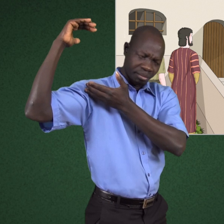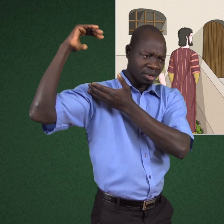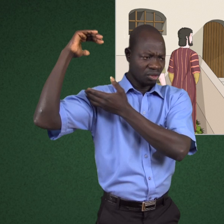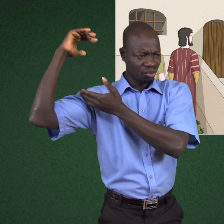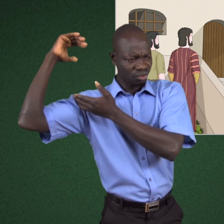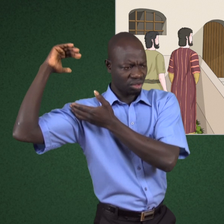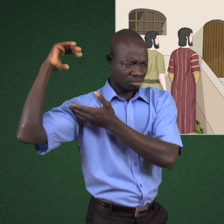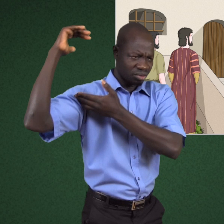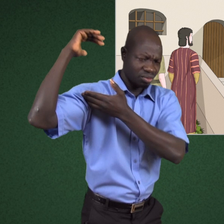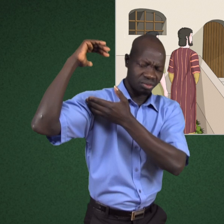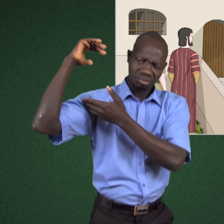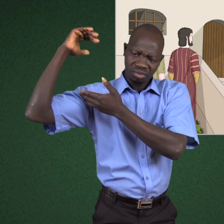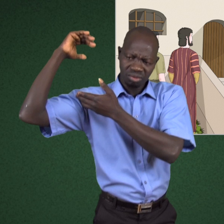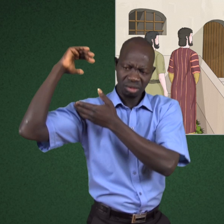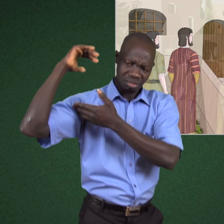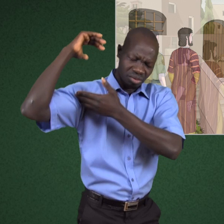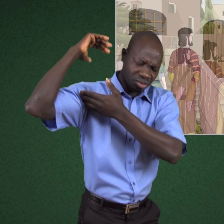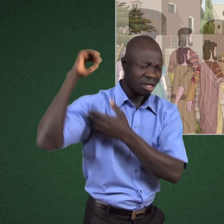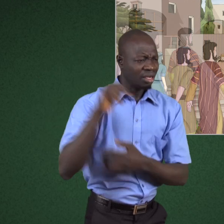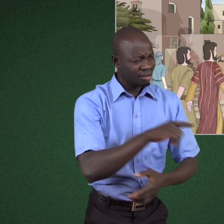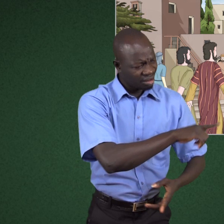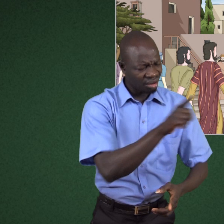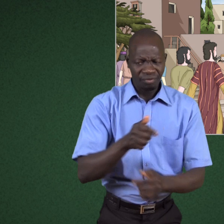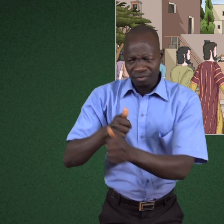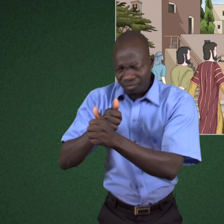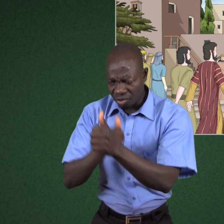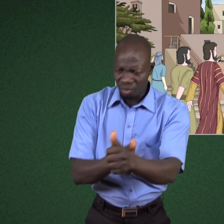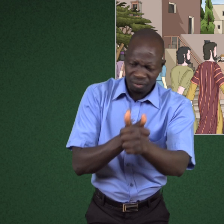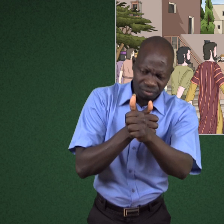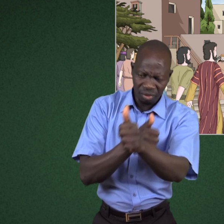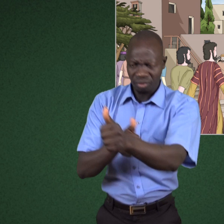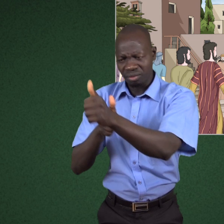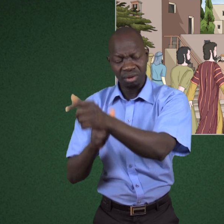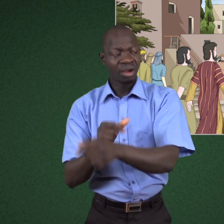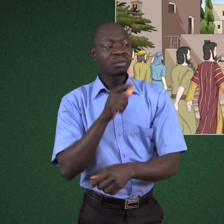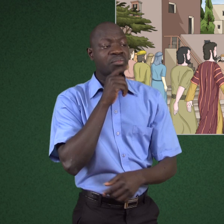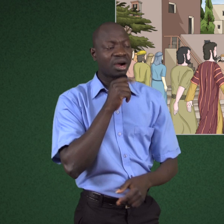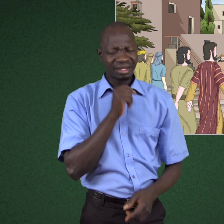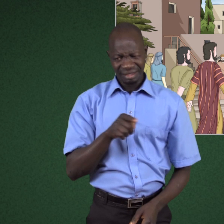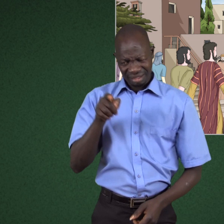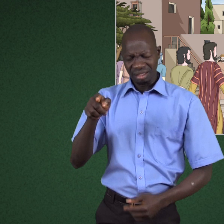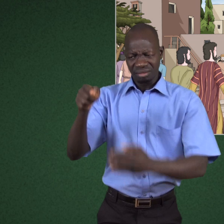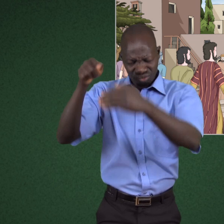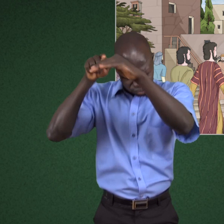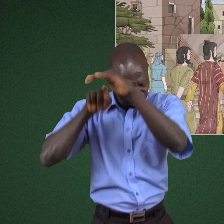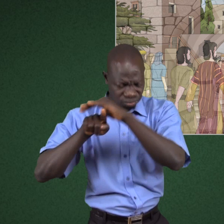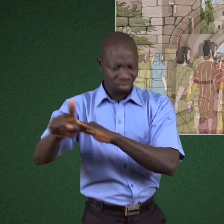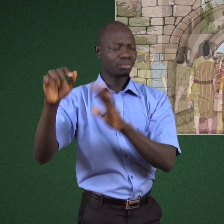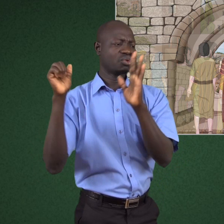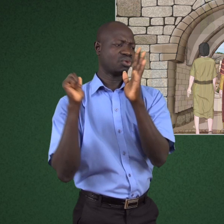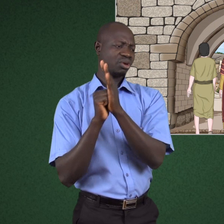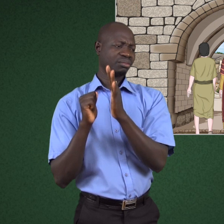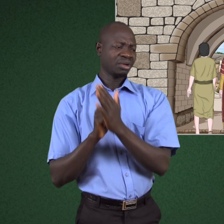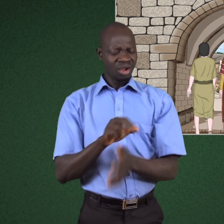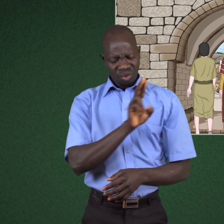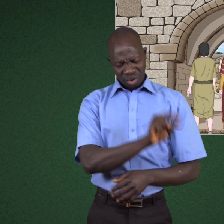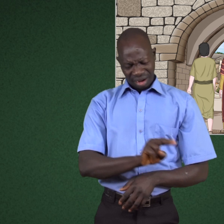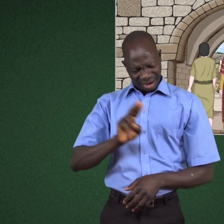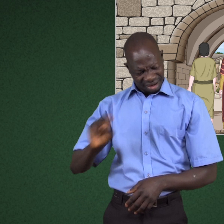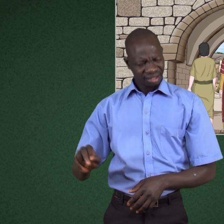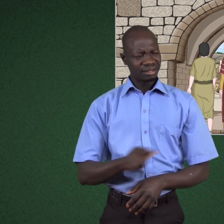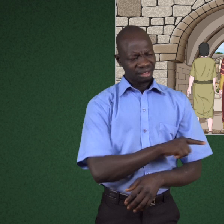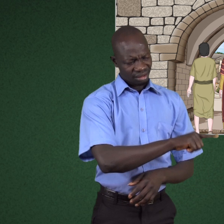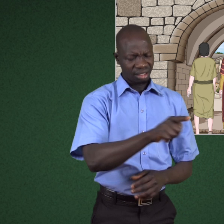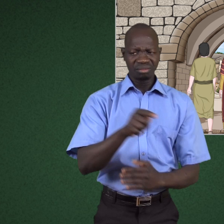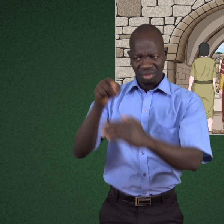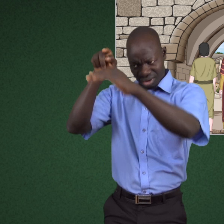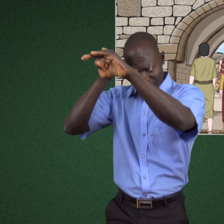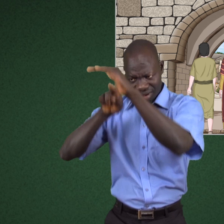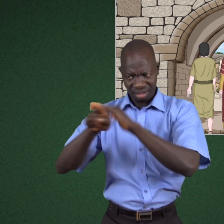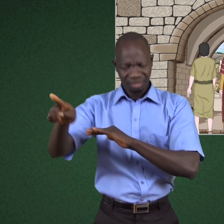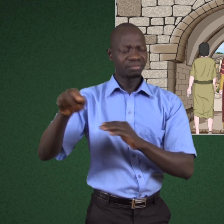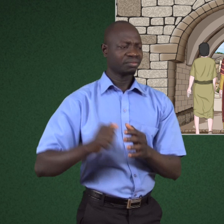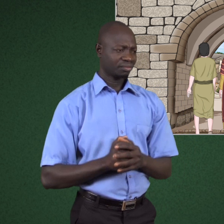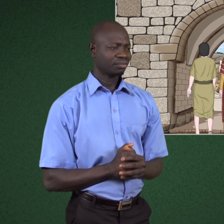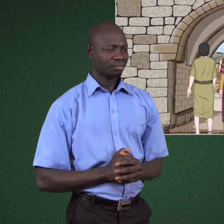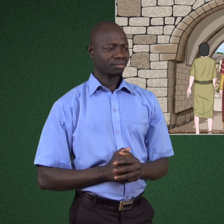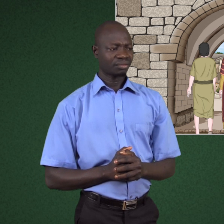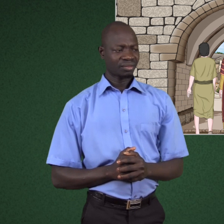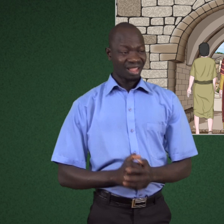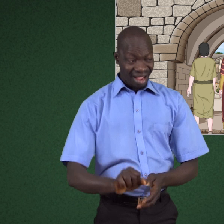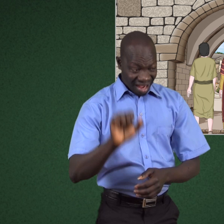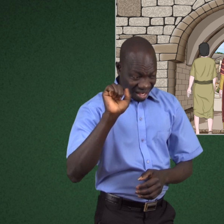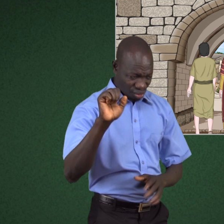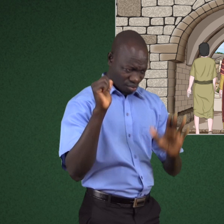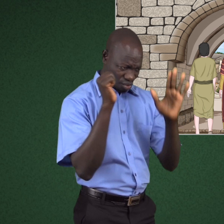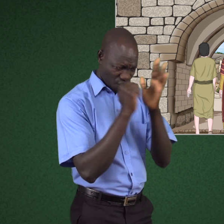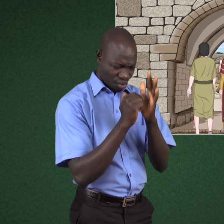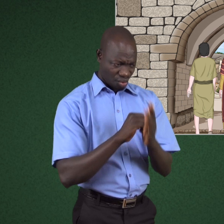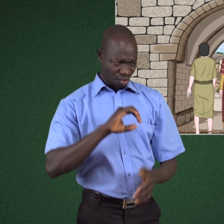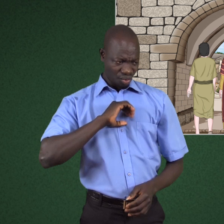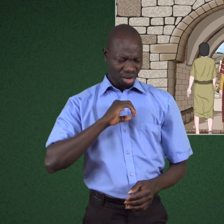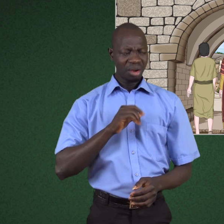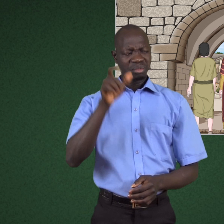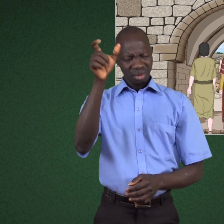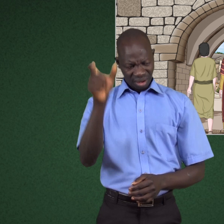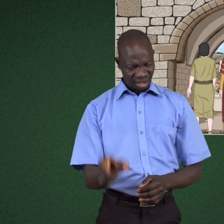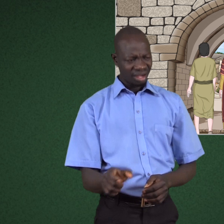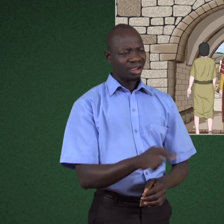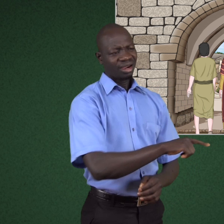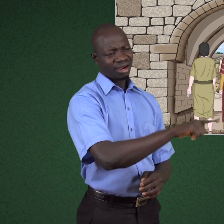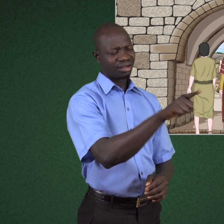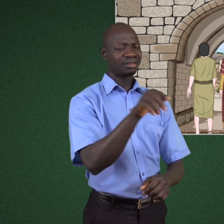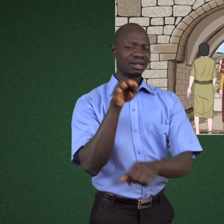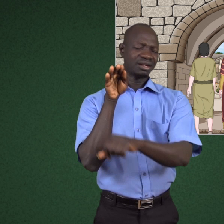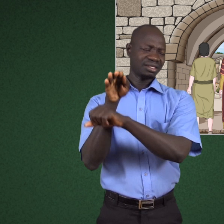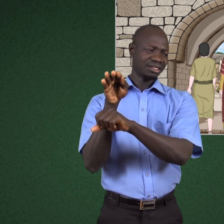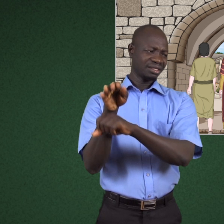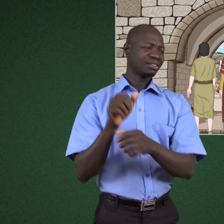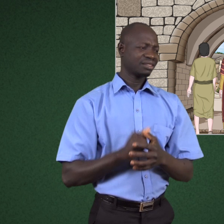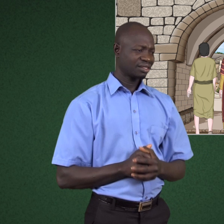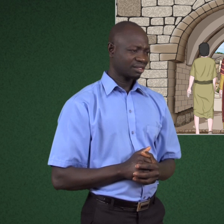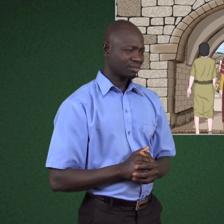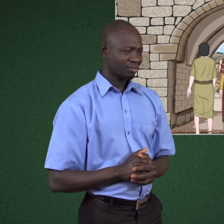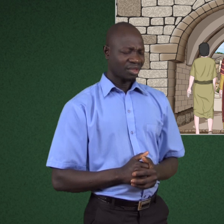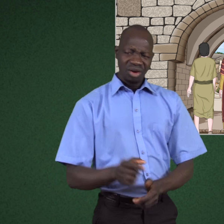He answered, “When you enter the city, a man carrying a jug of water will meet you.